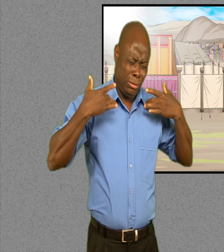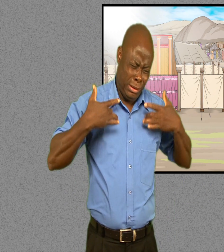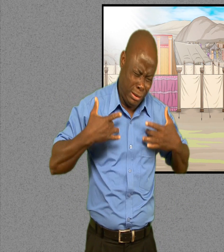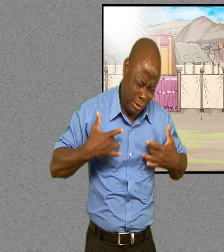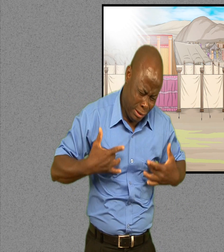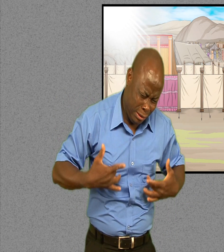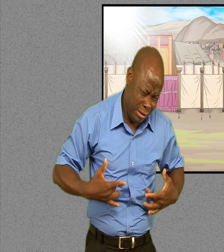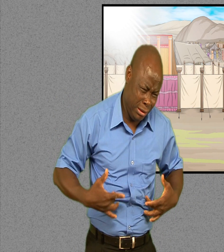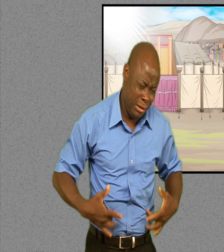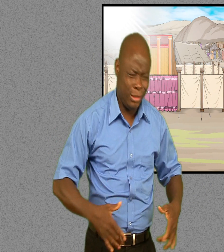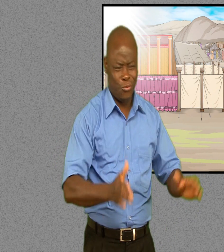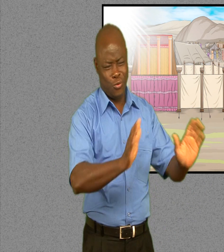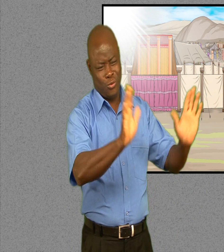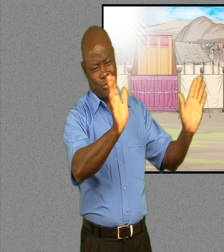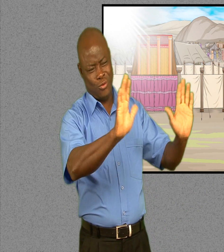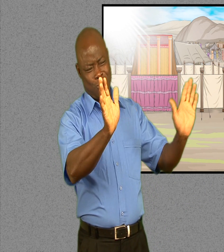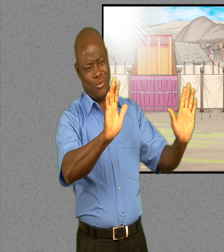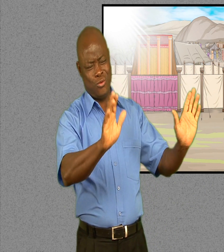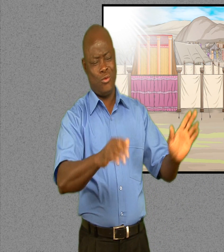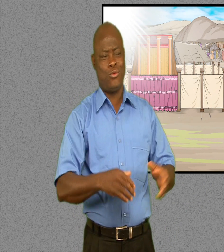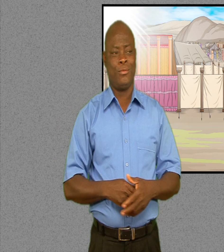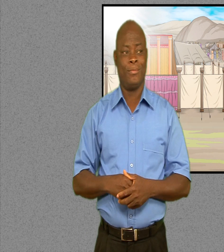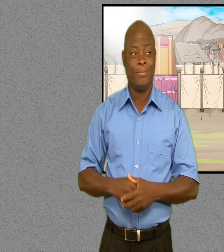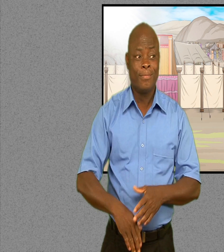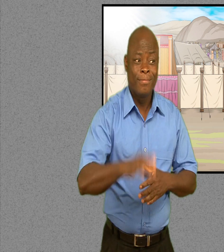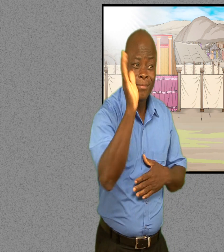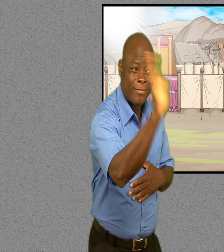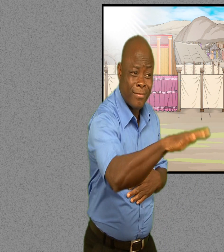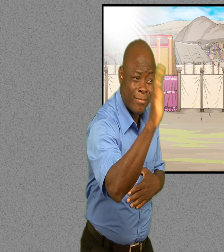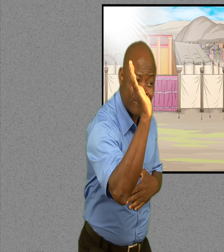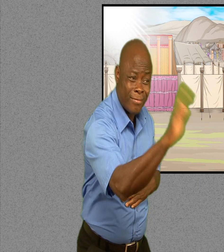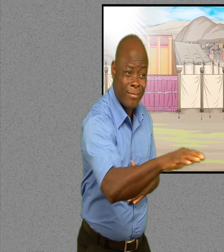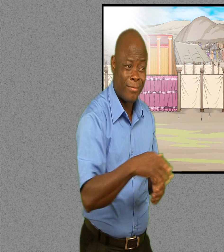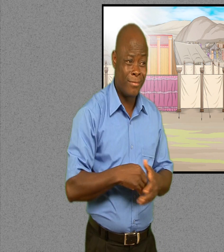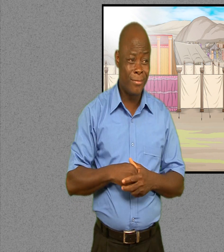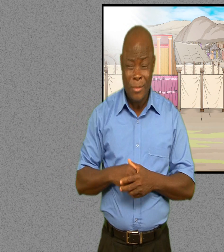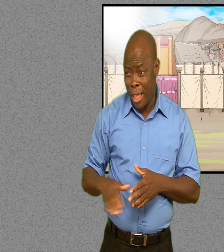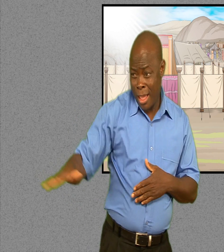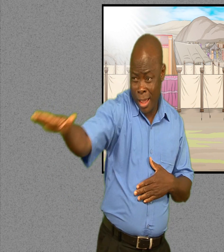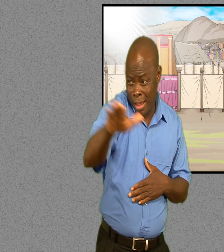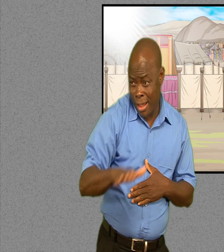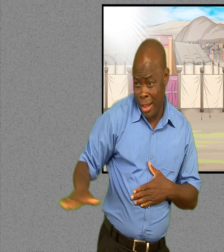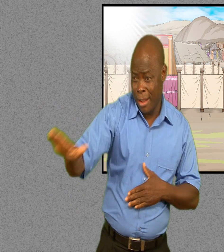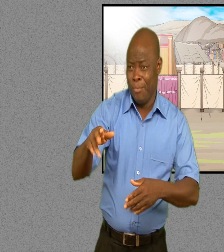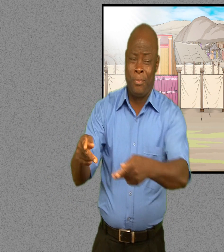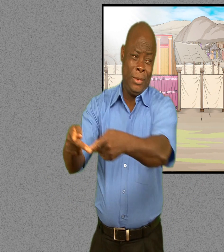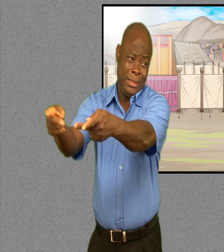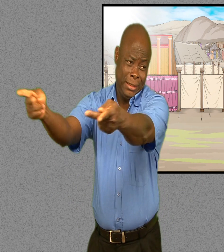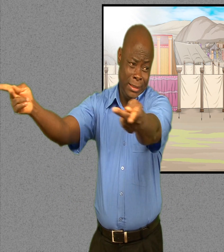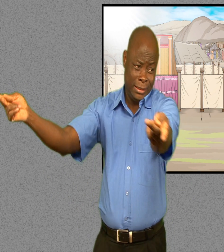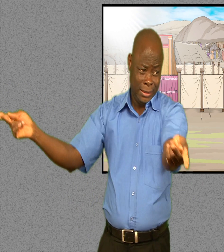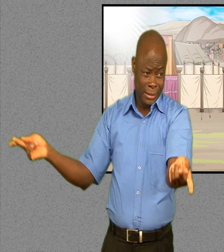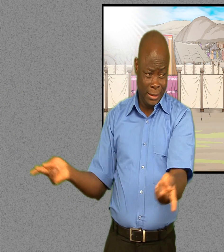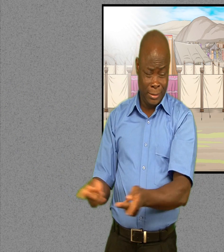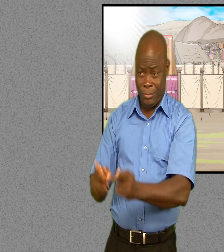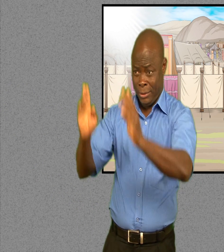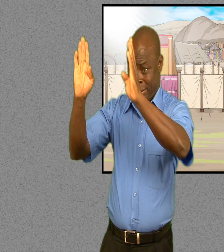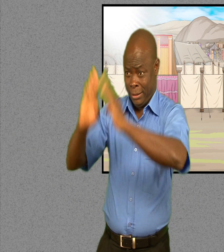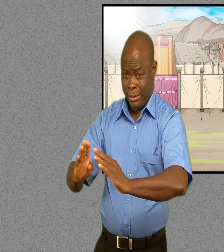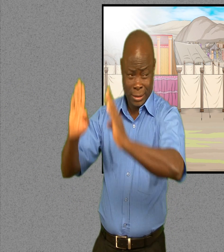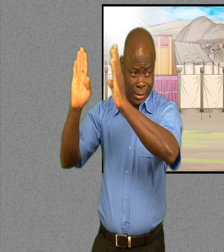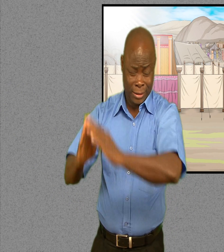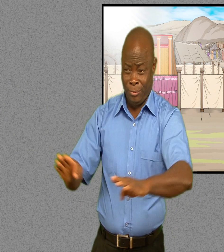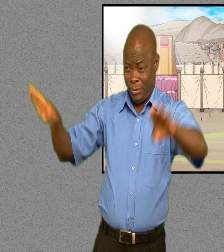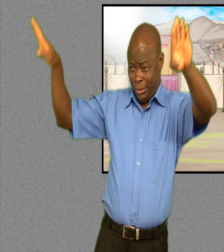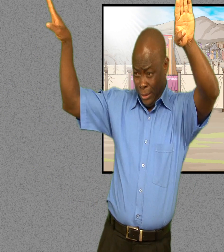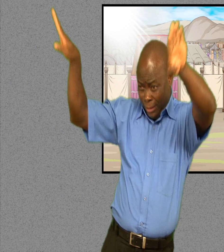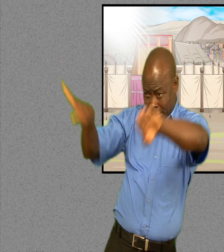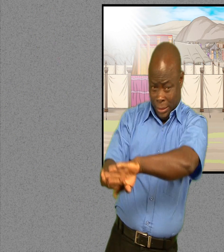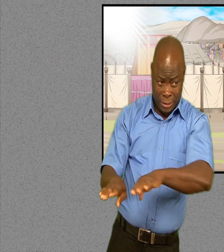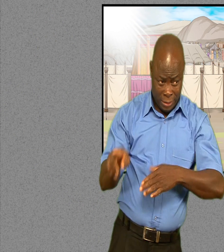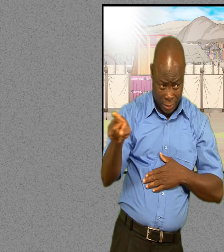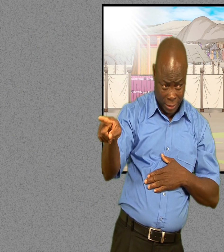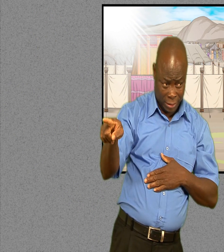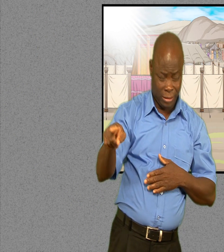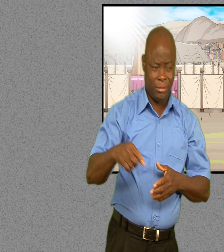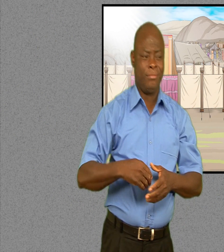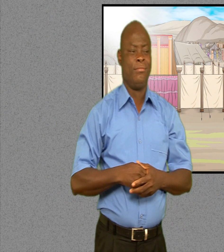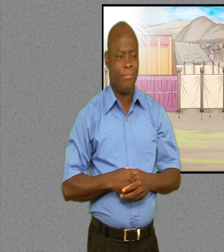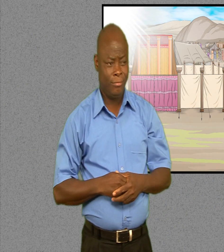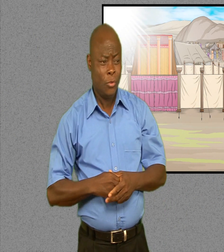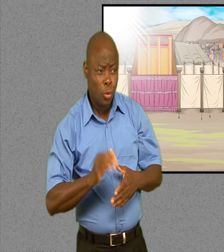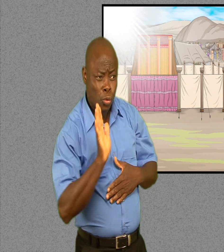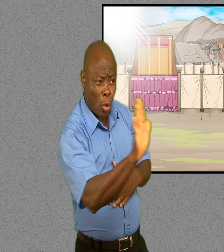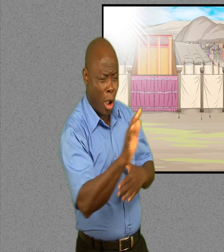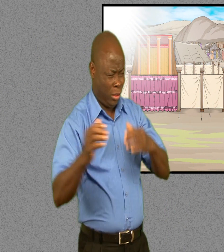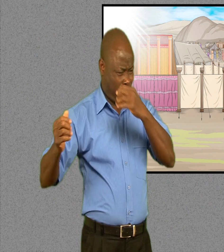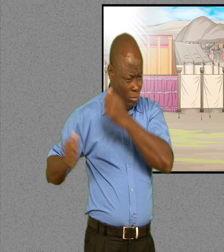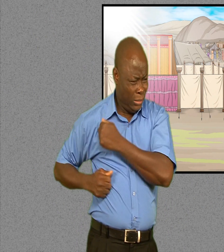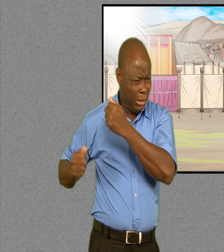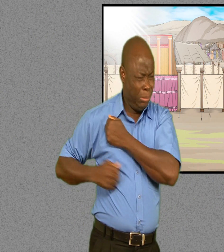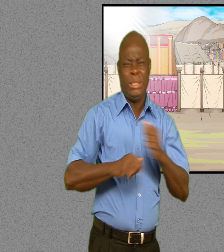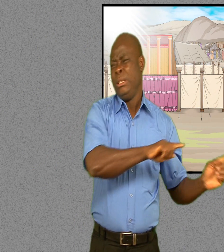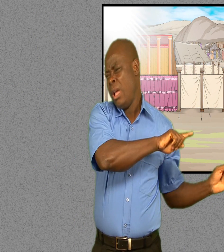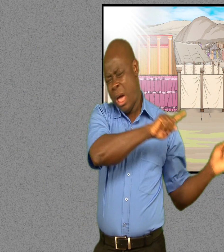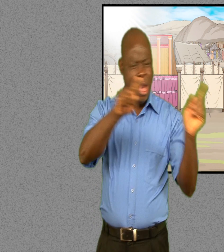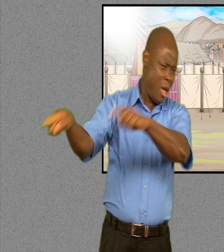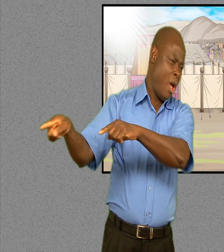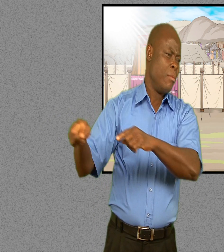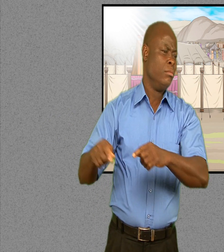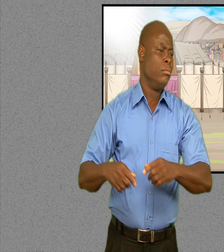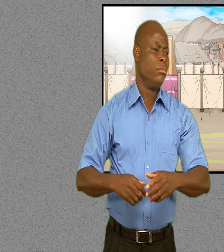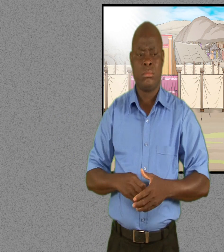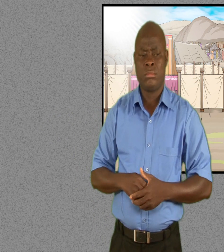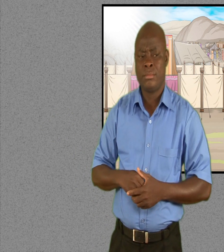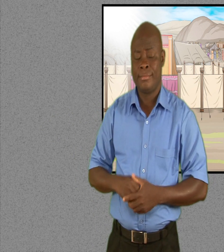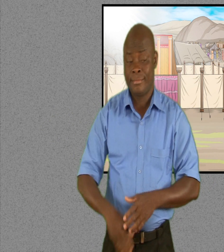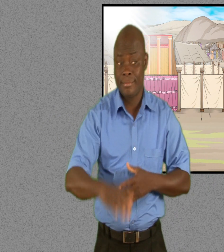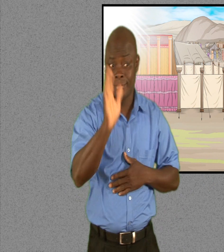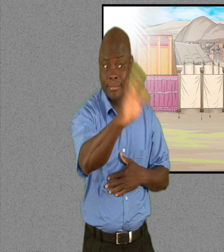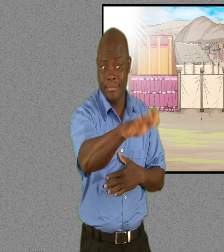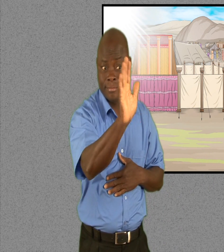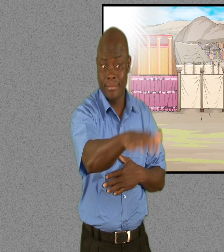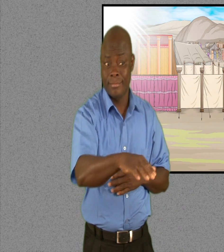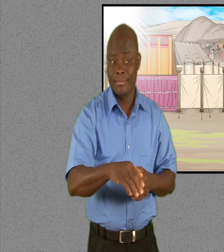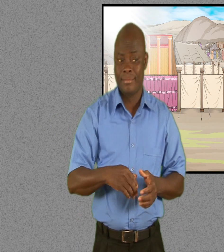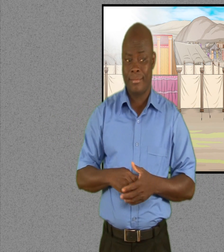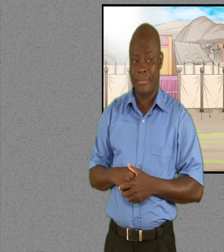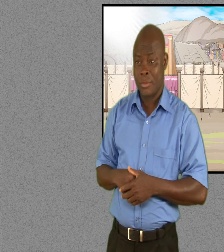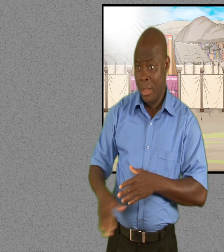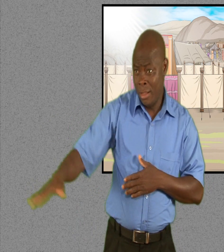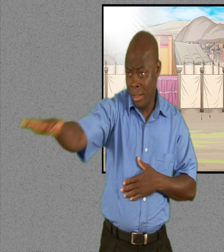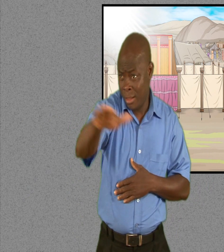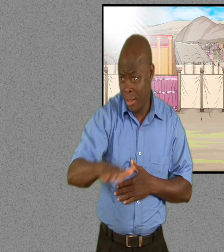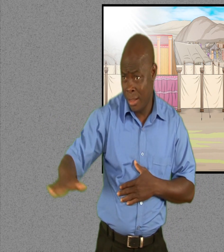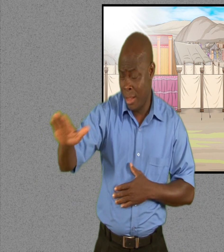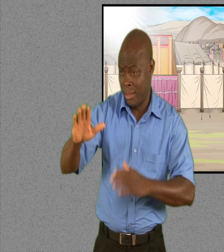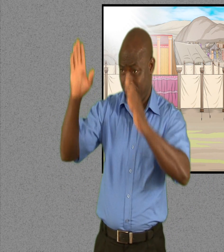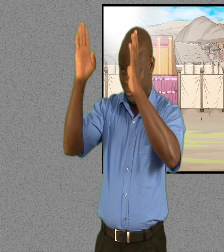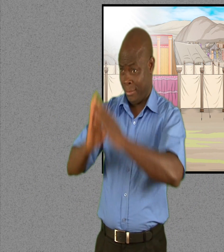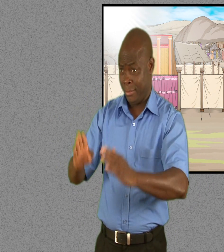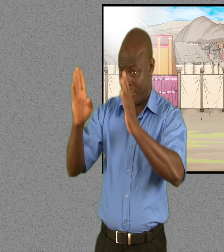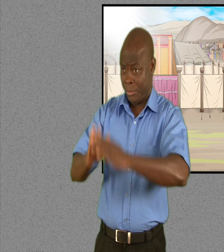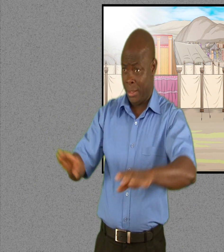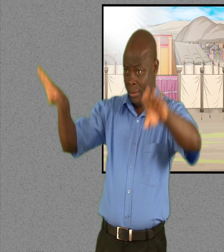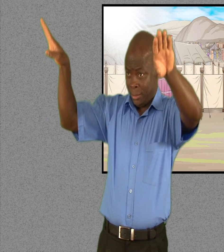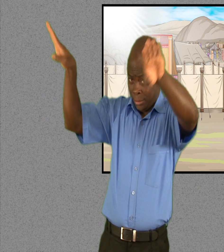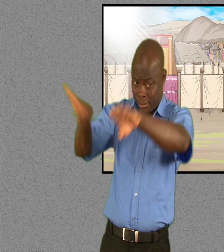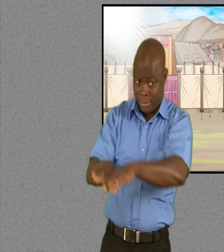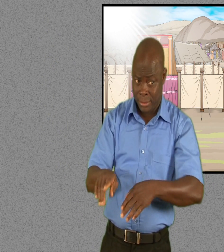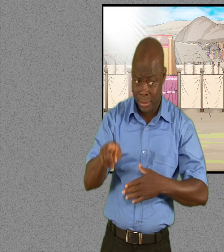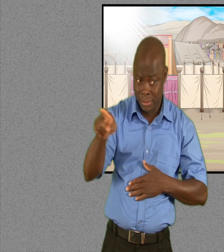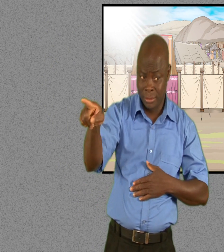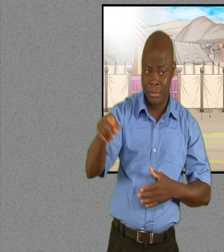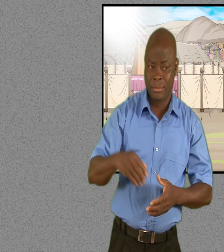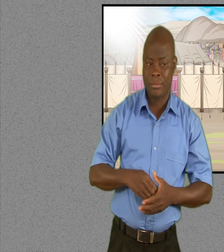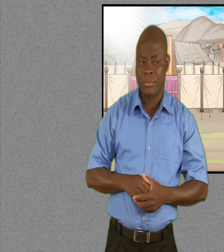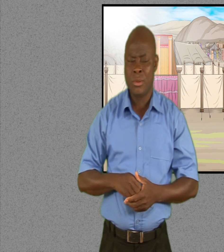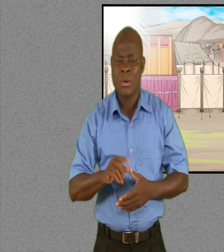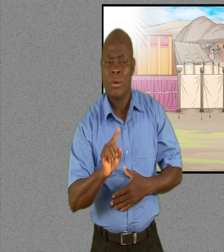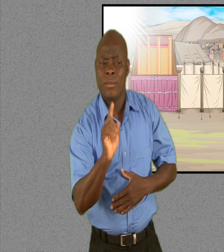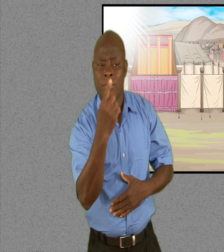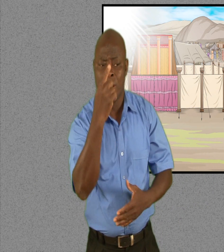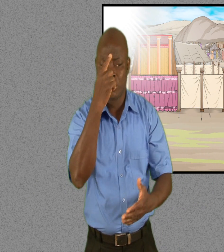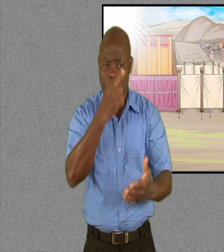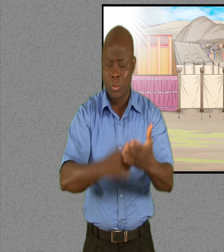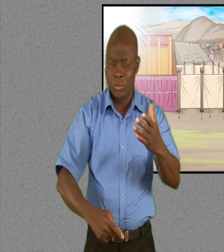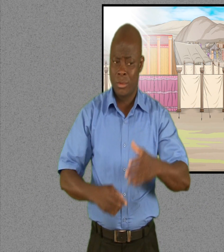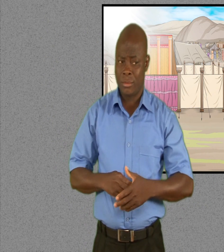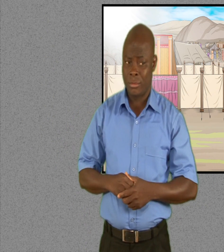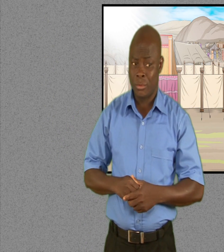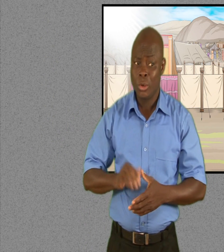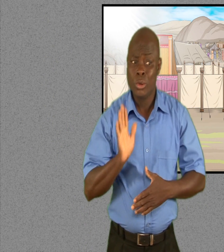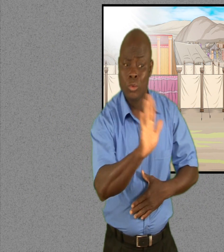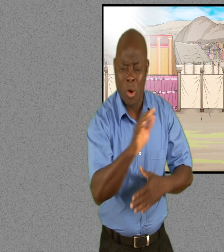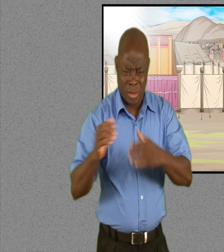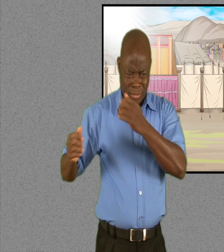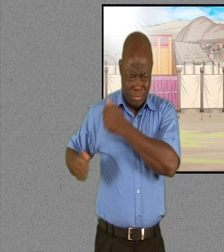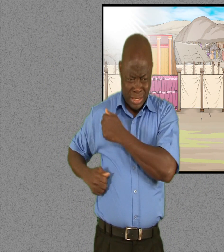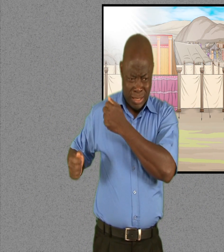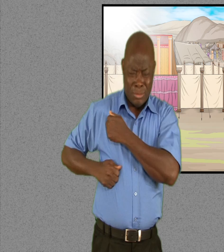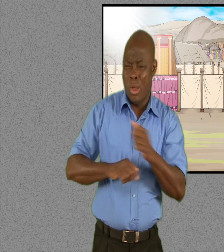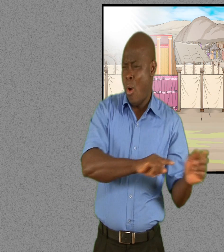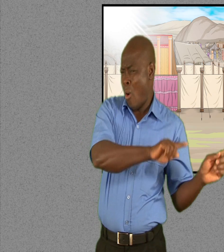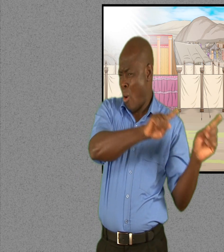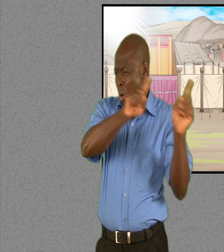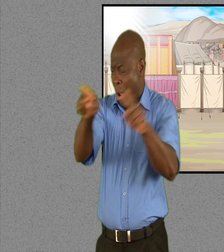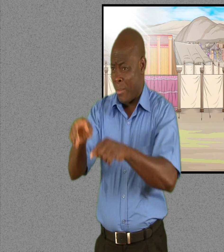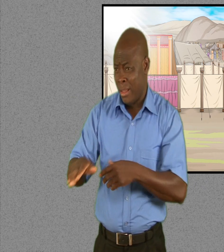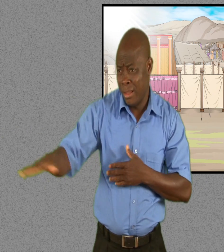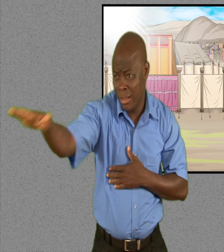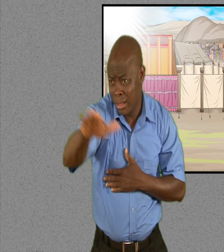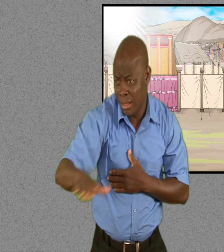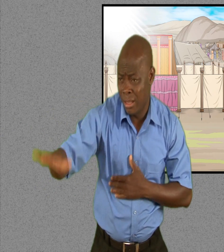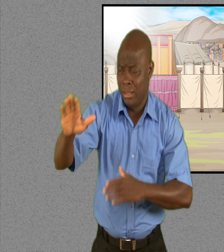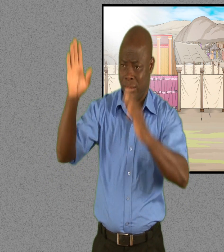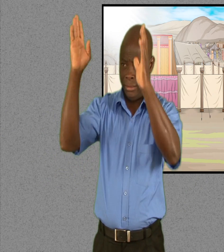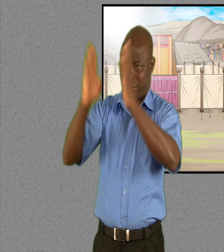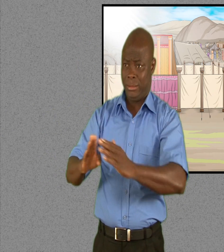Take the whole army with you, and go up and attack Ai.